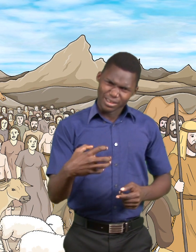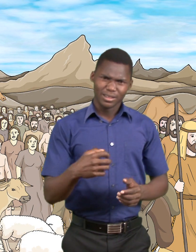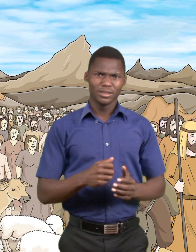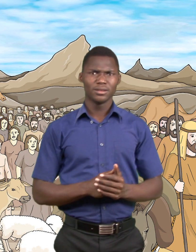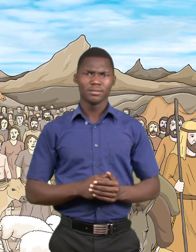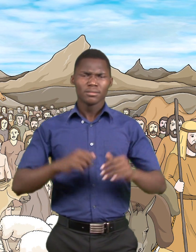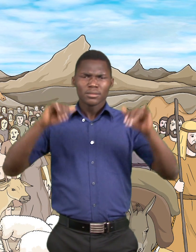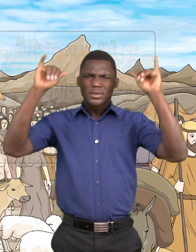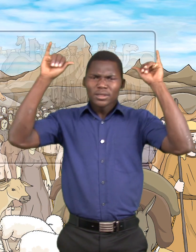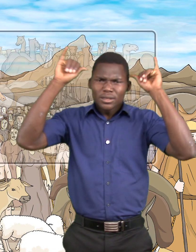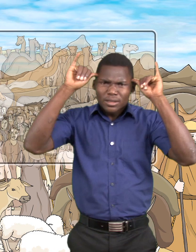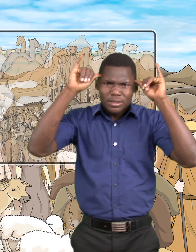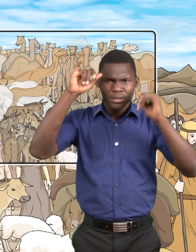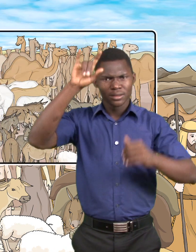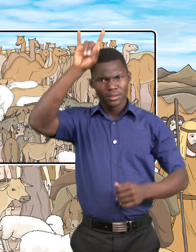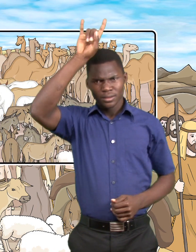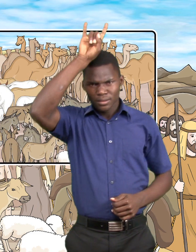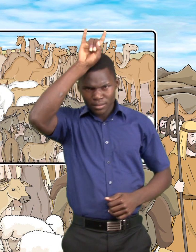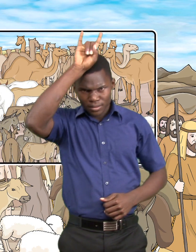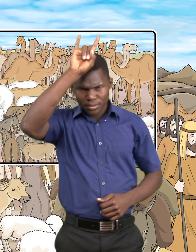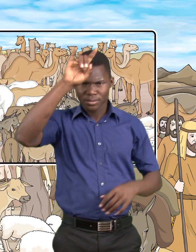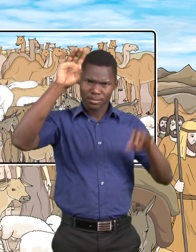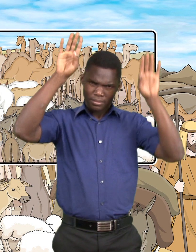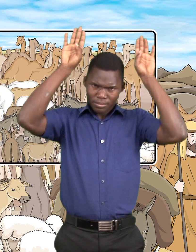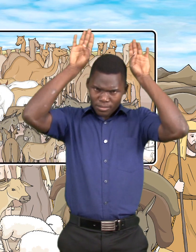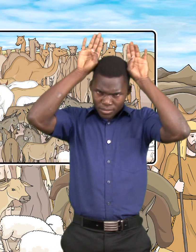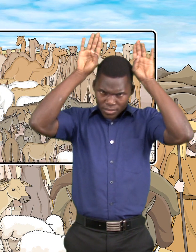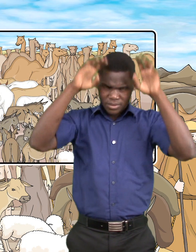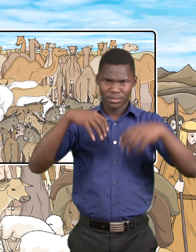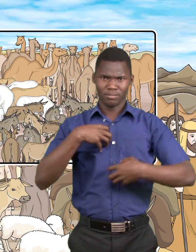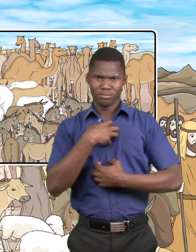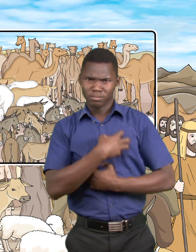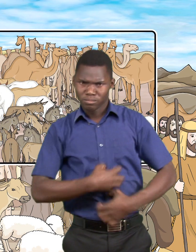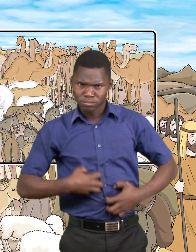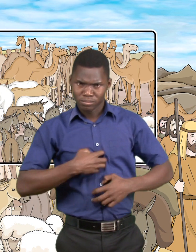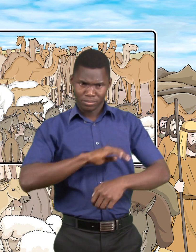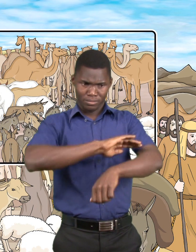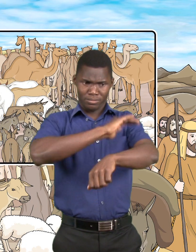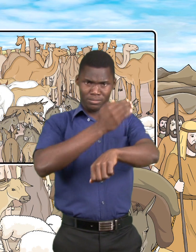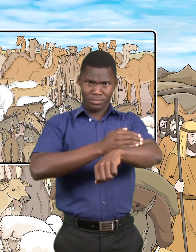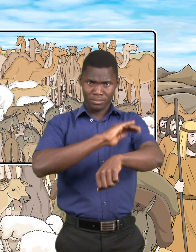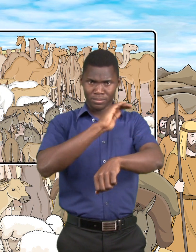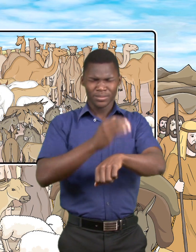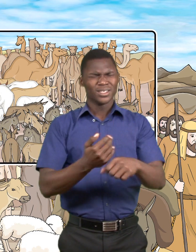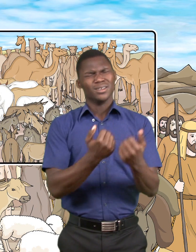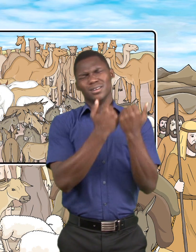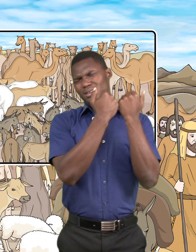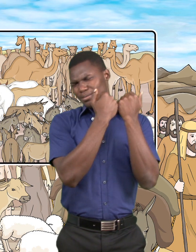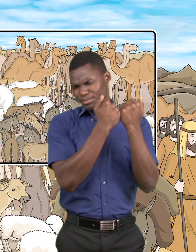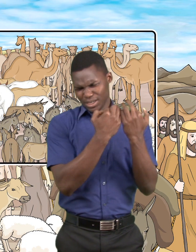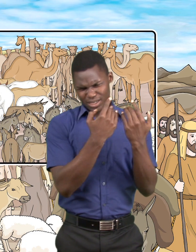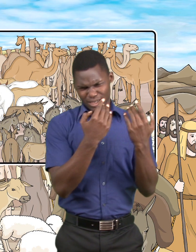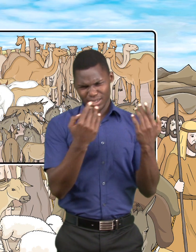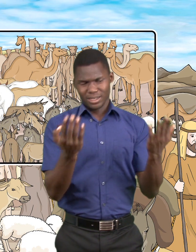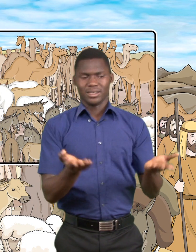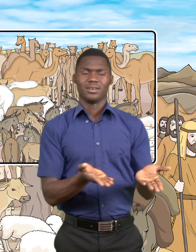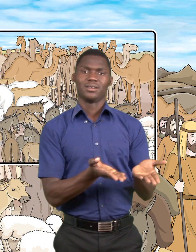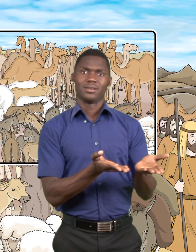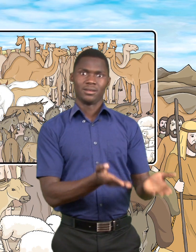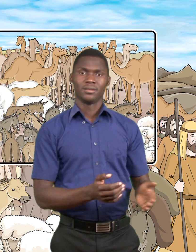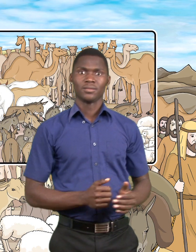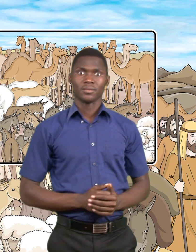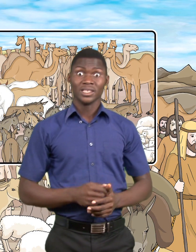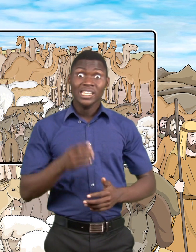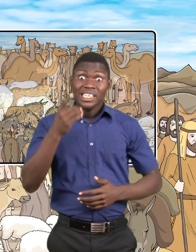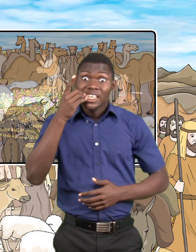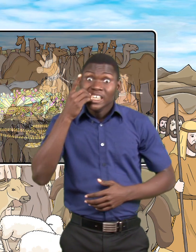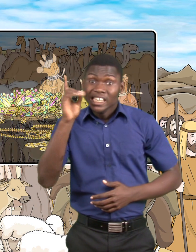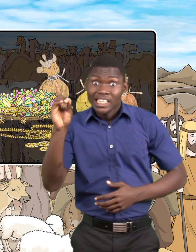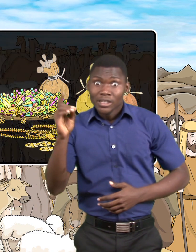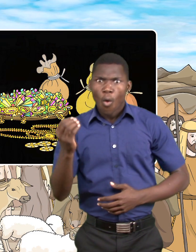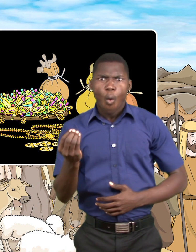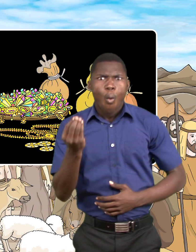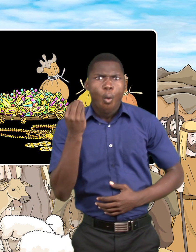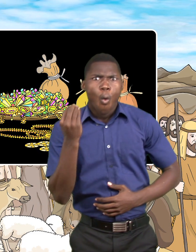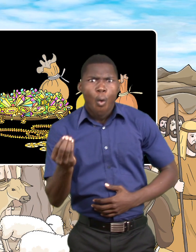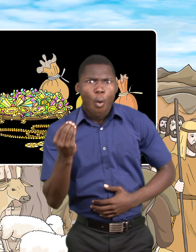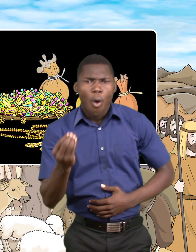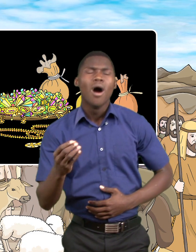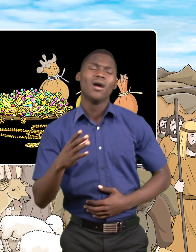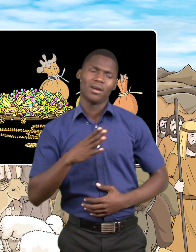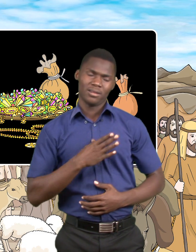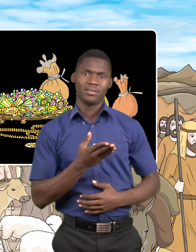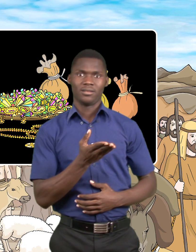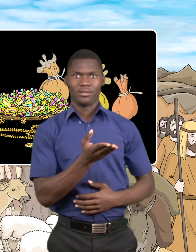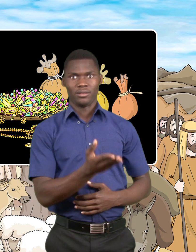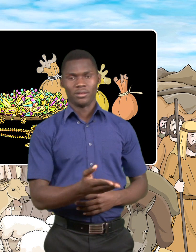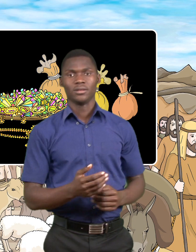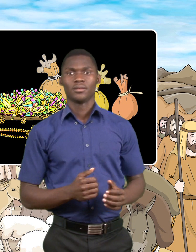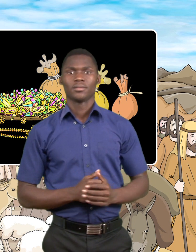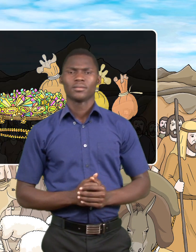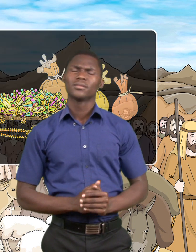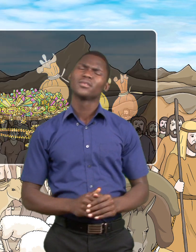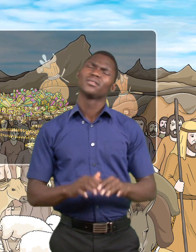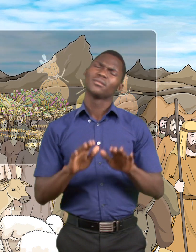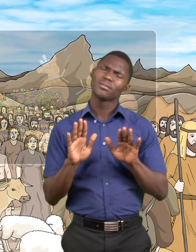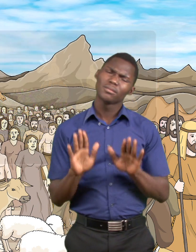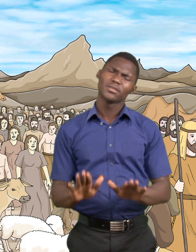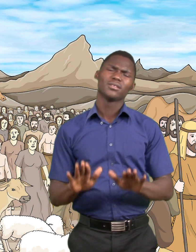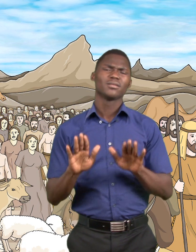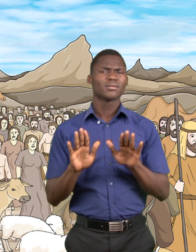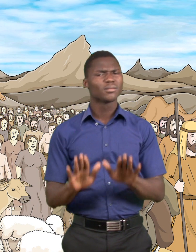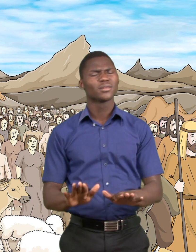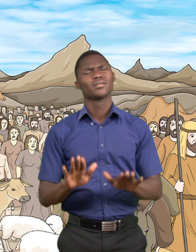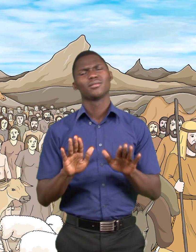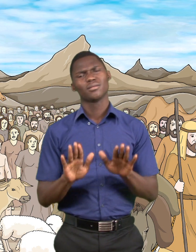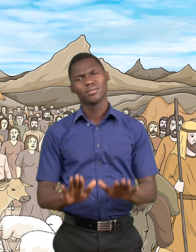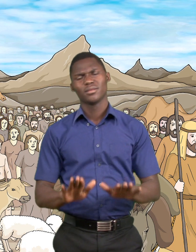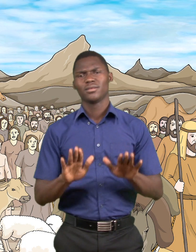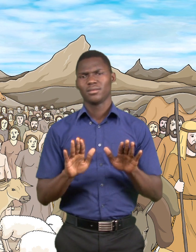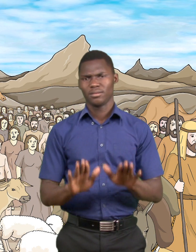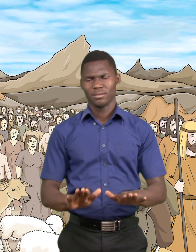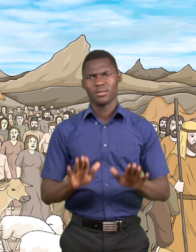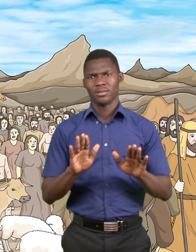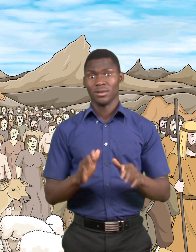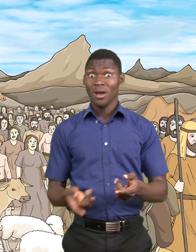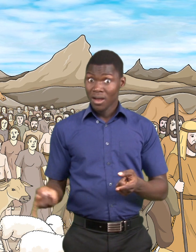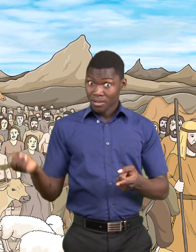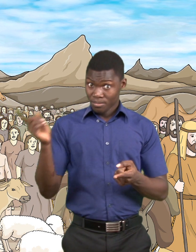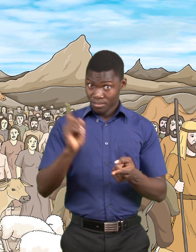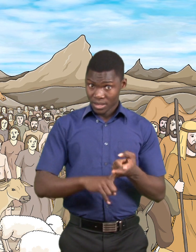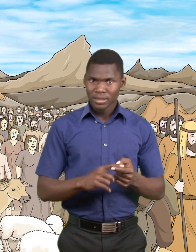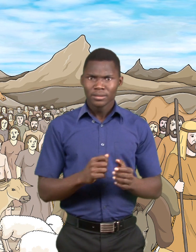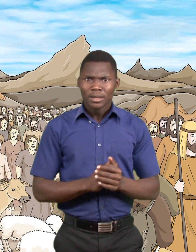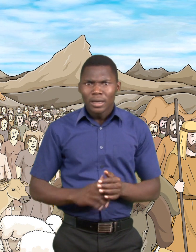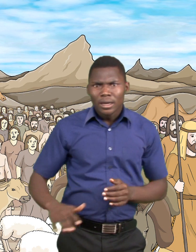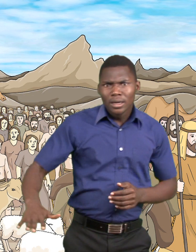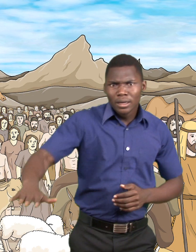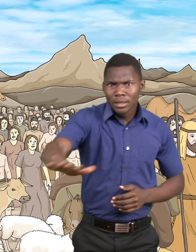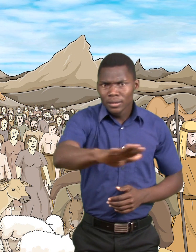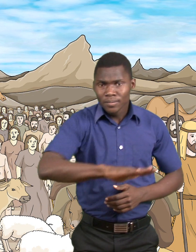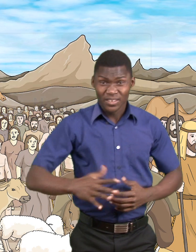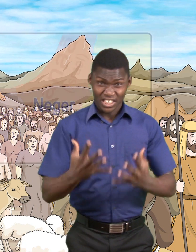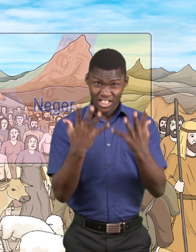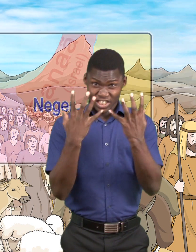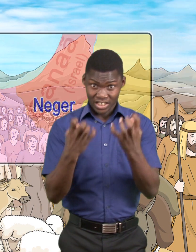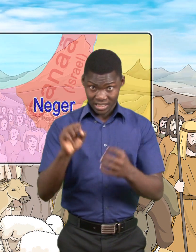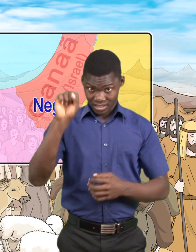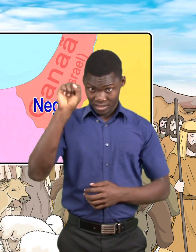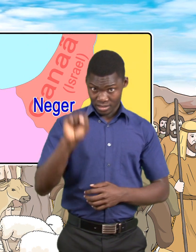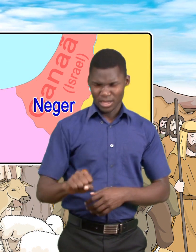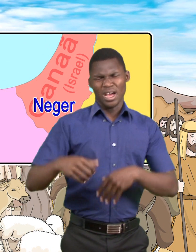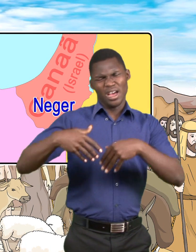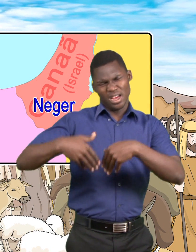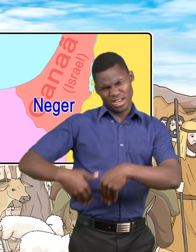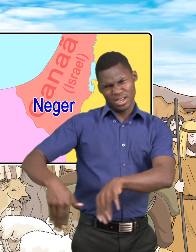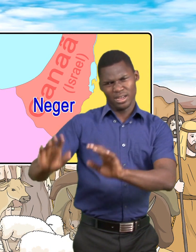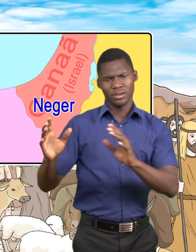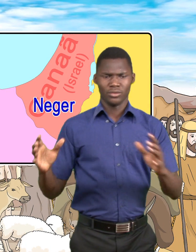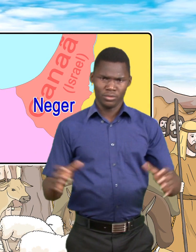And Abram had become extremely wealthy in livestock and silver and gold.